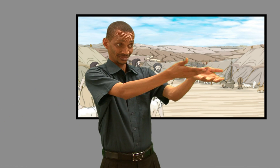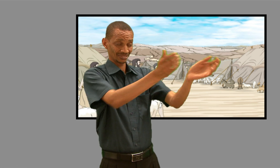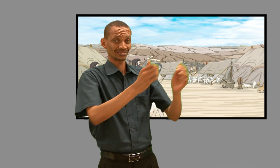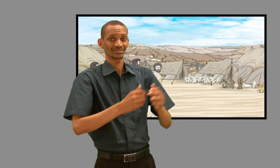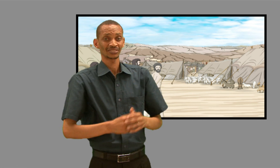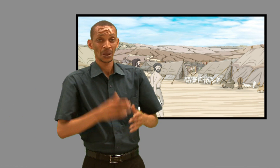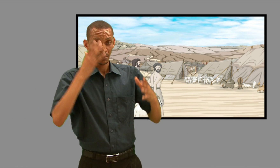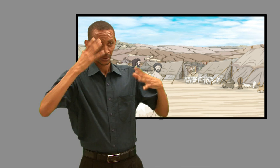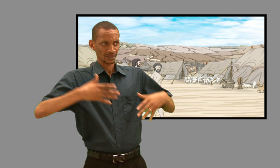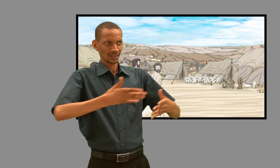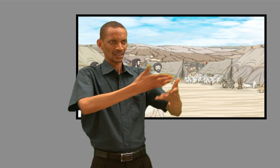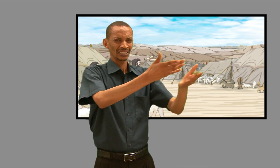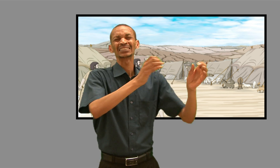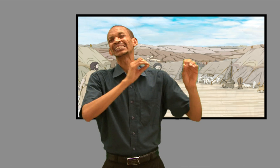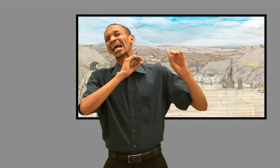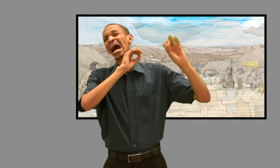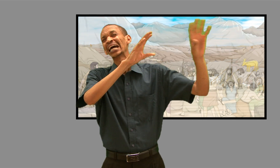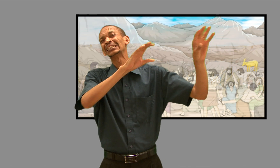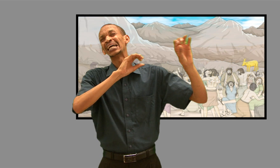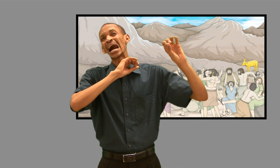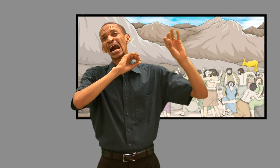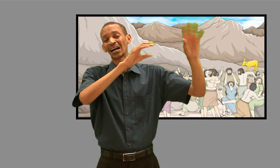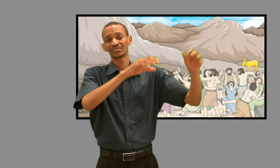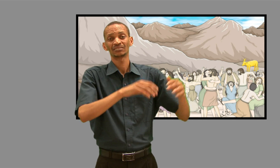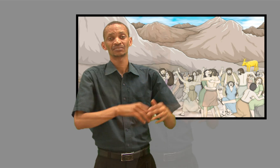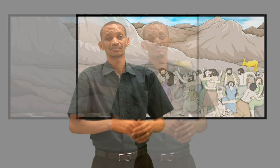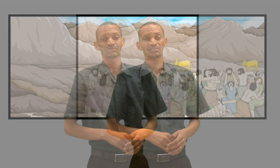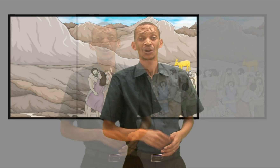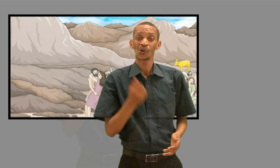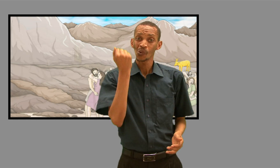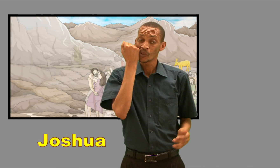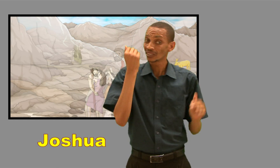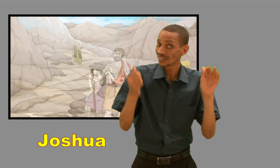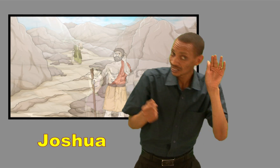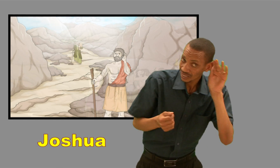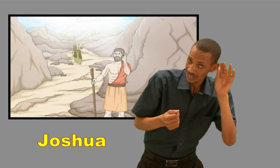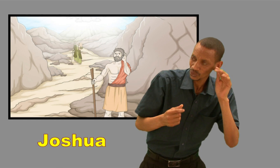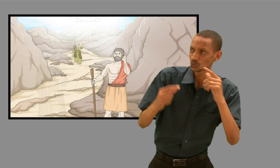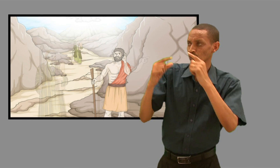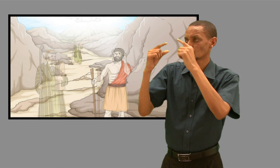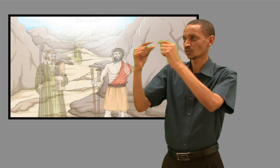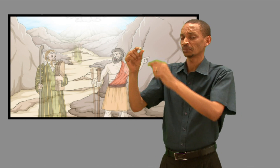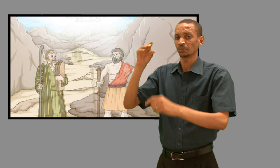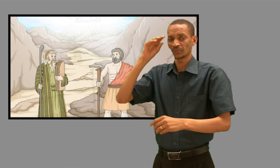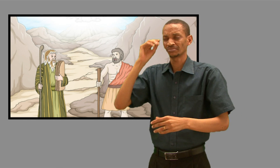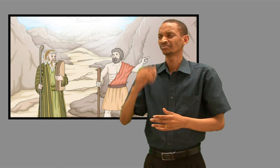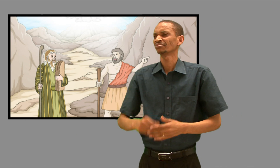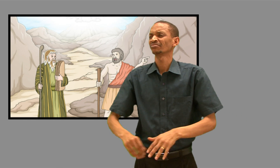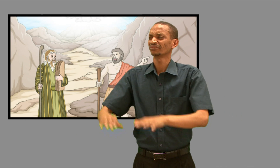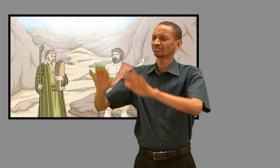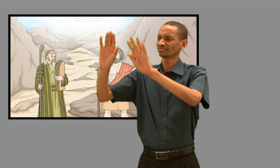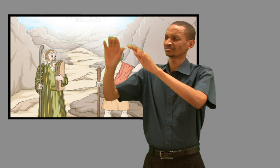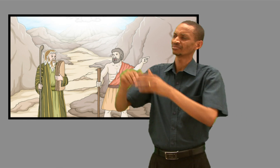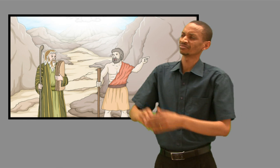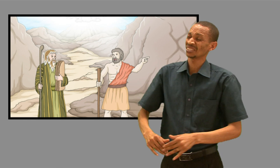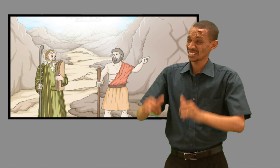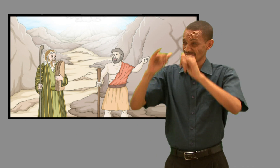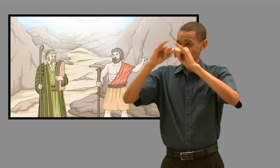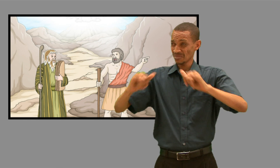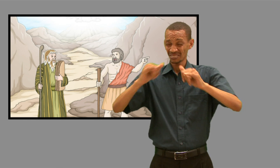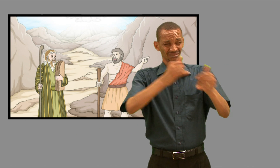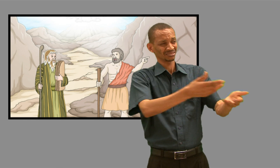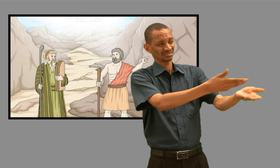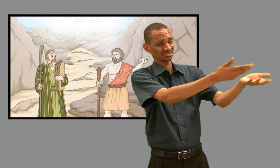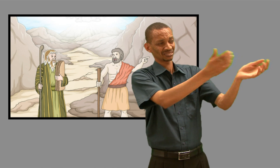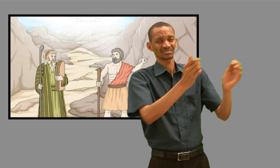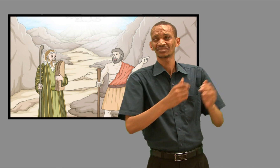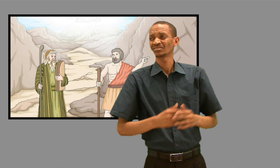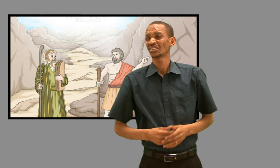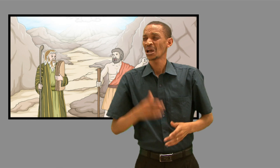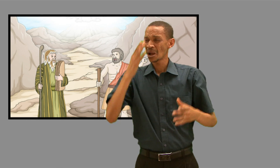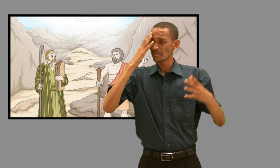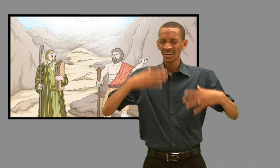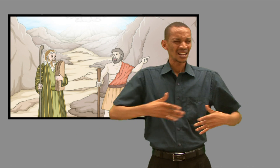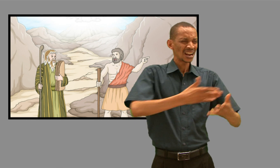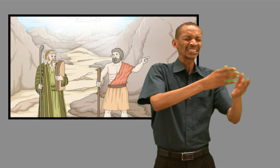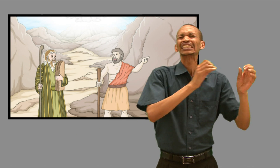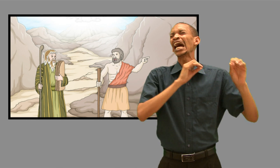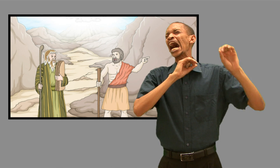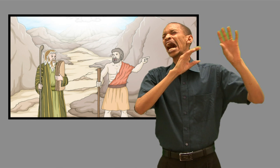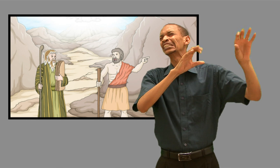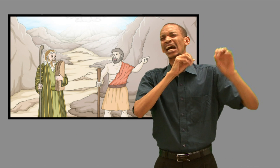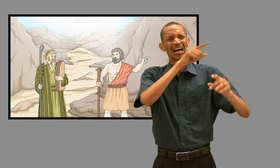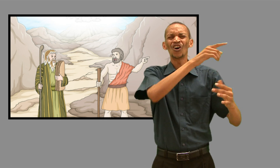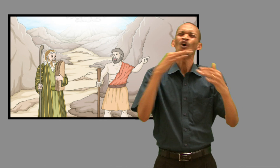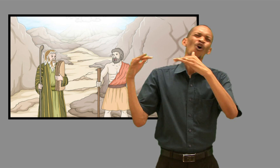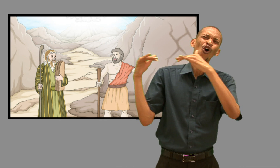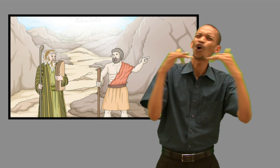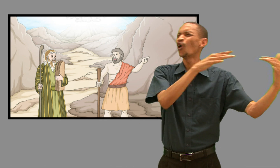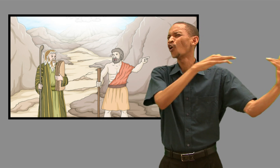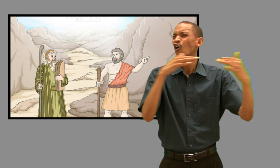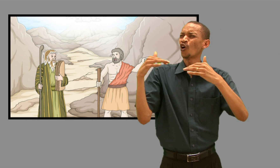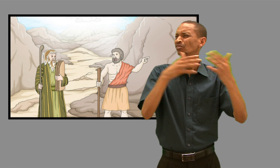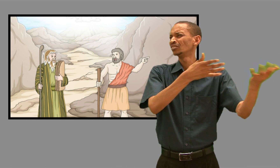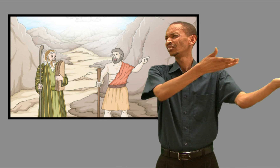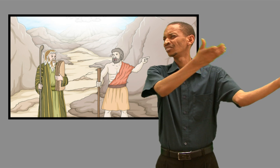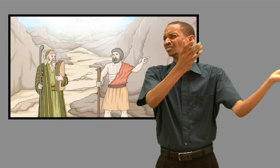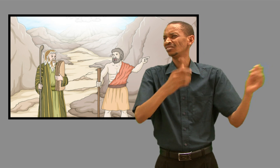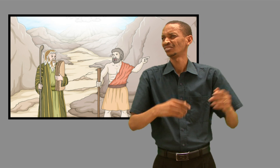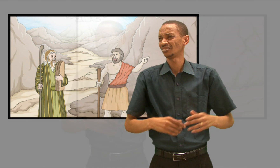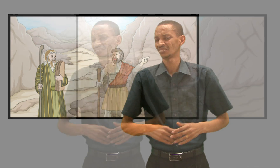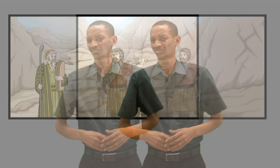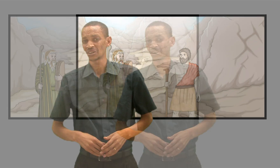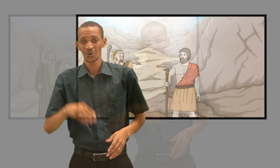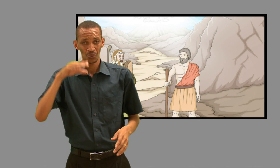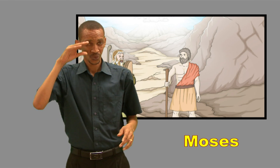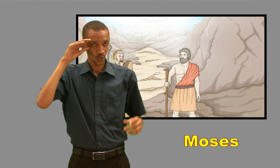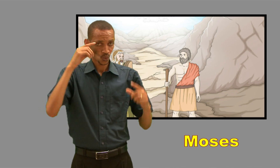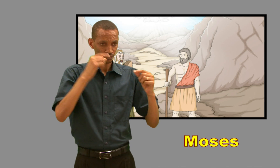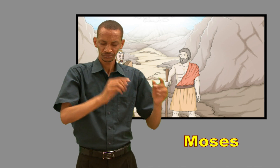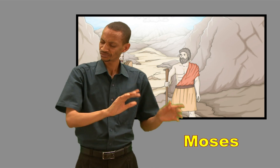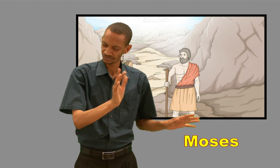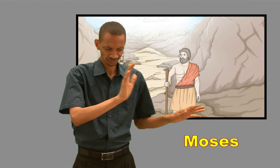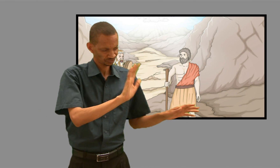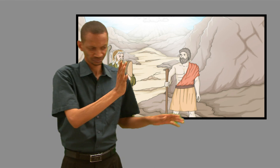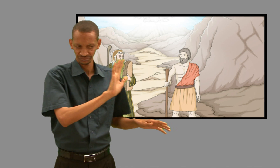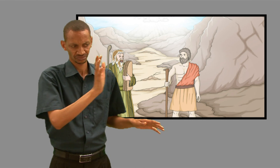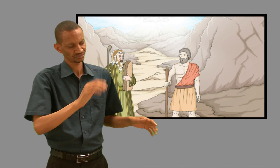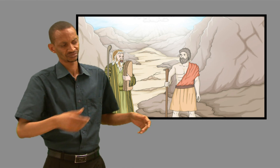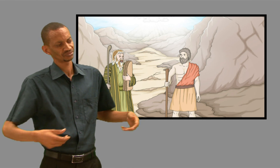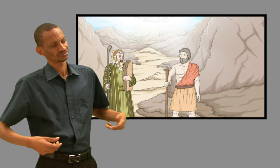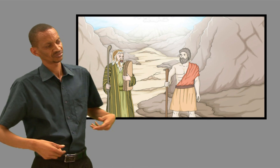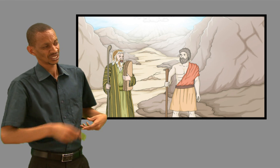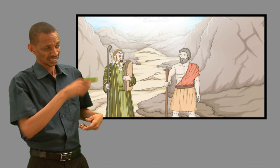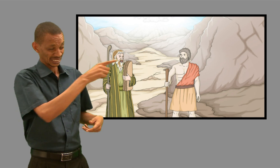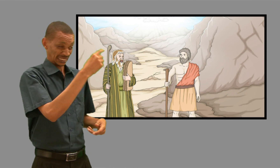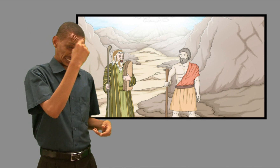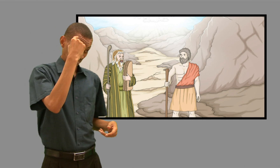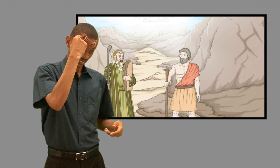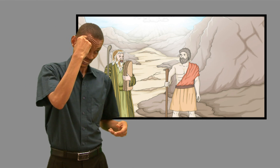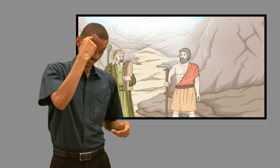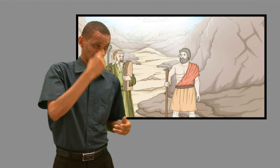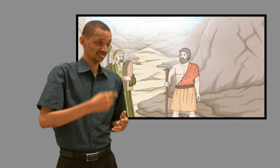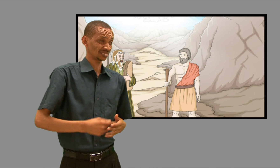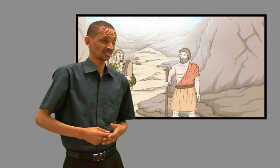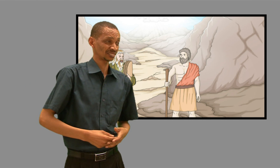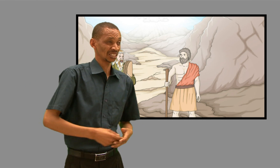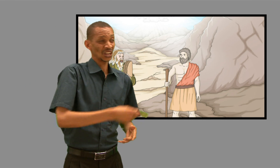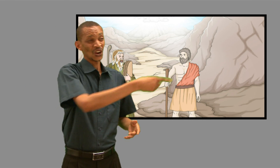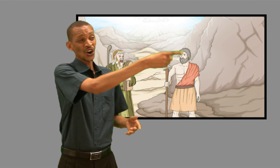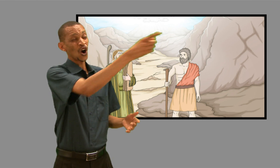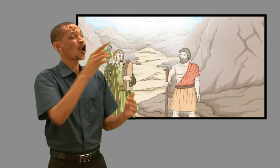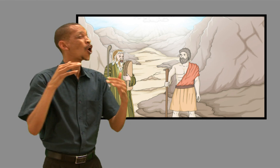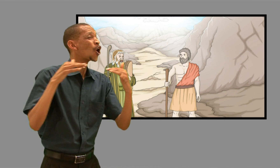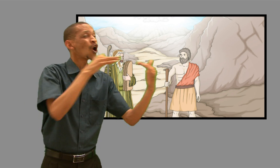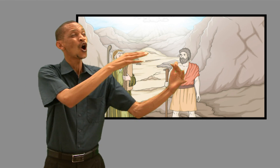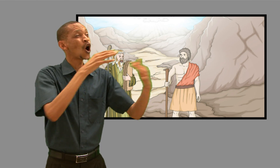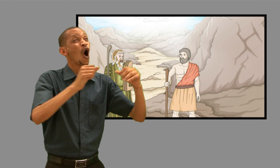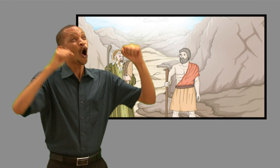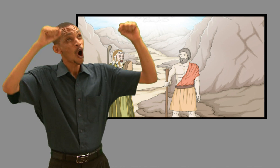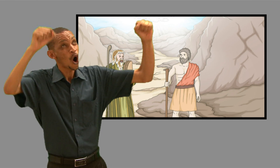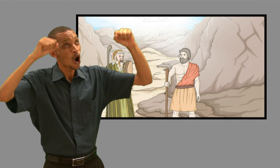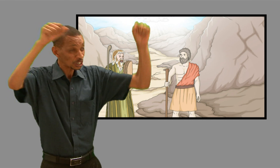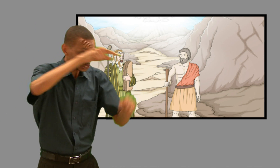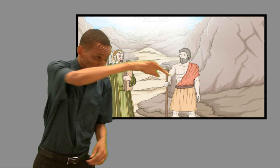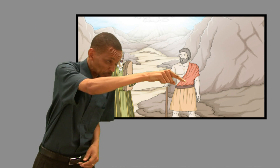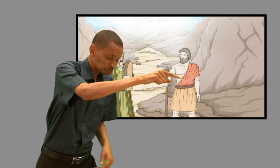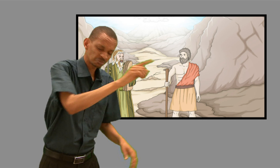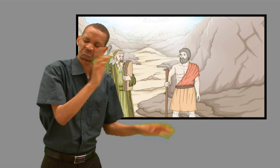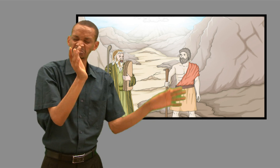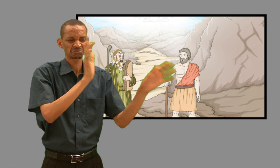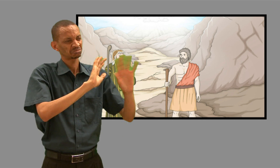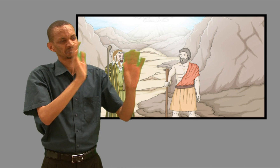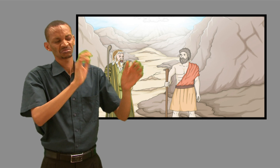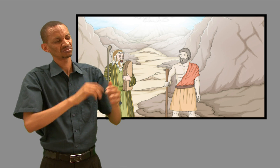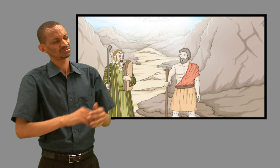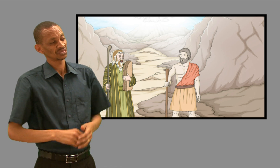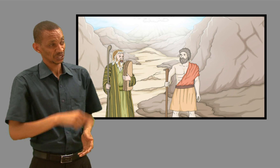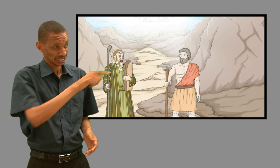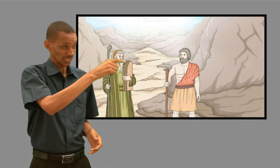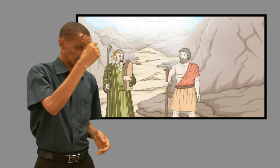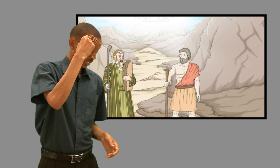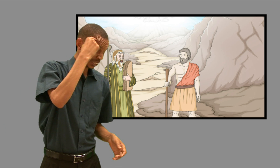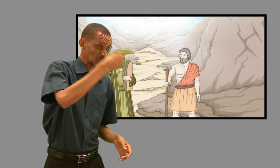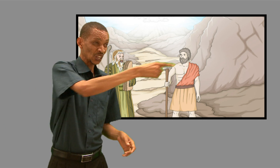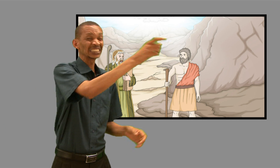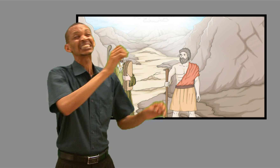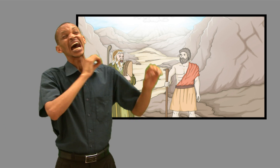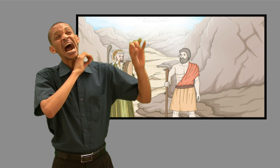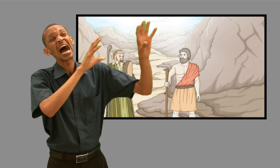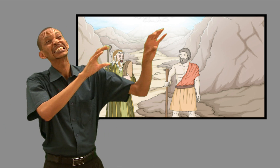But Moses replied: “It is neither the cry of victory nor the cry of defeat; I hear the sound of singing!”